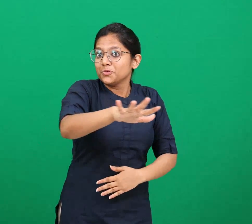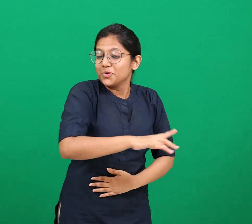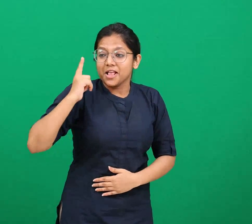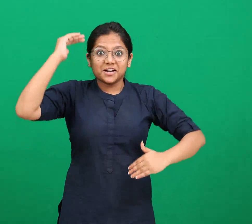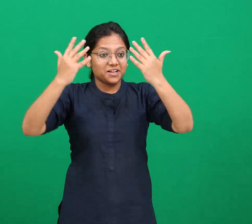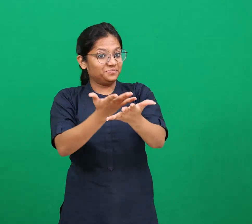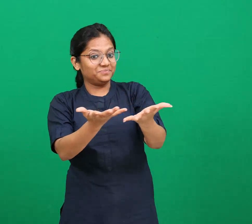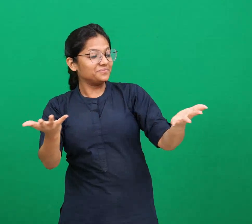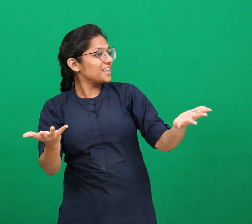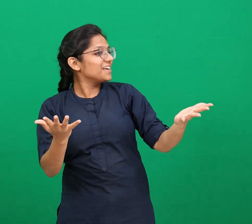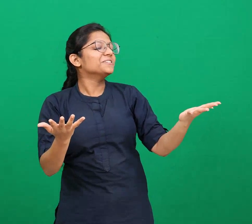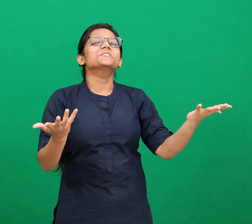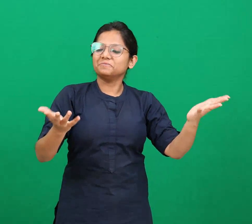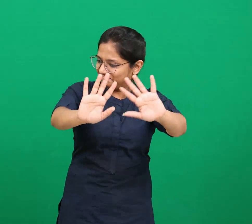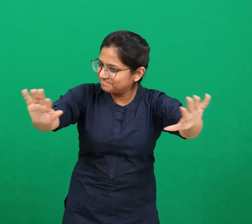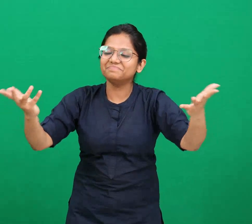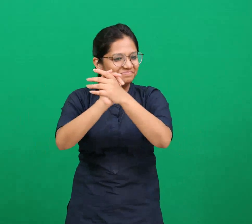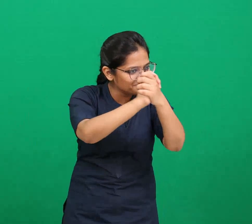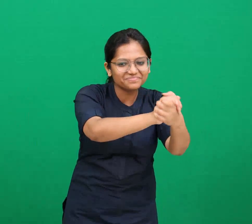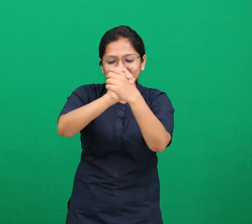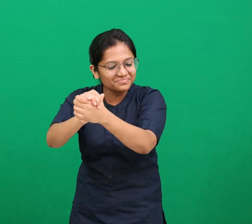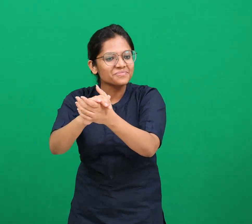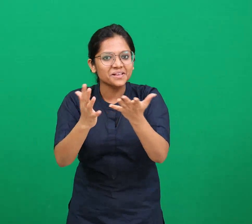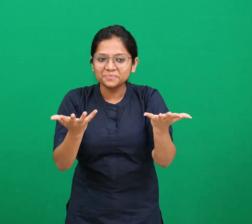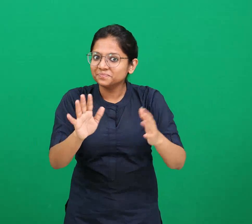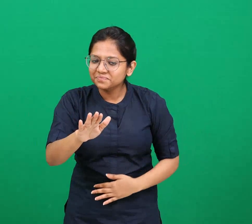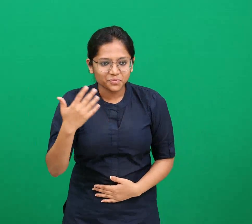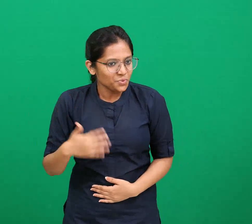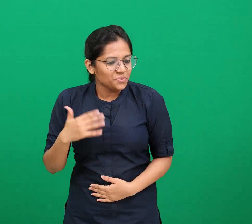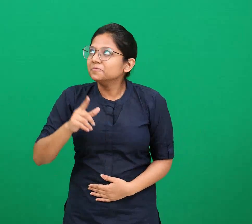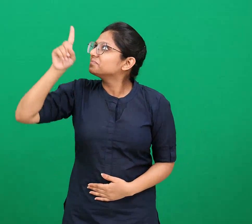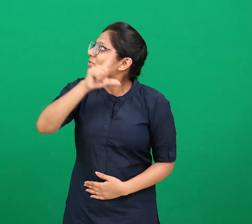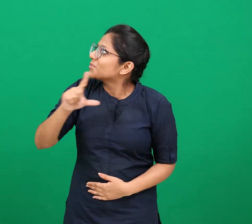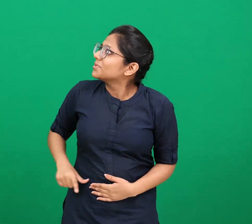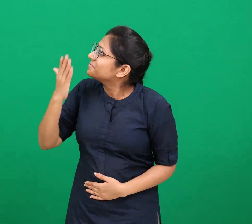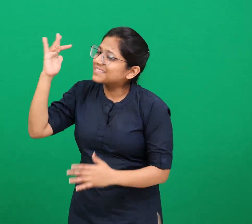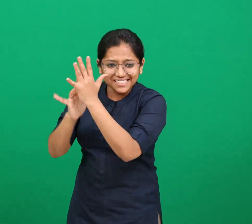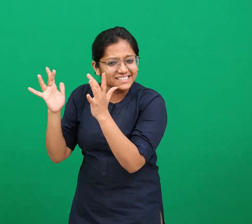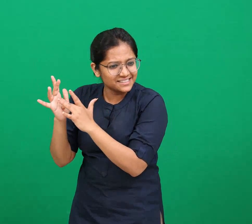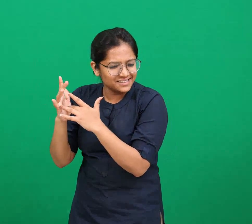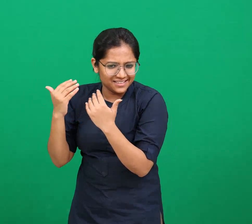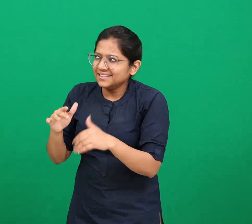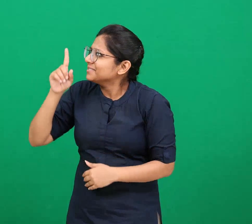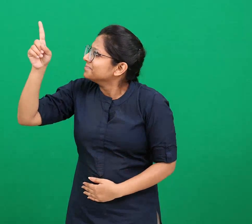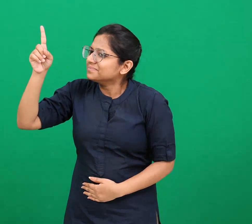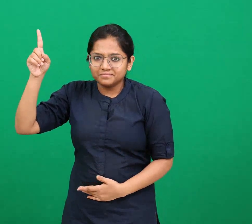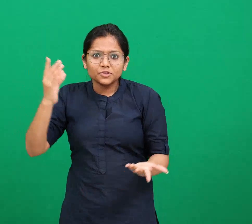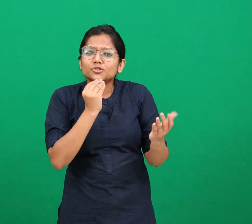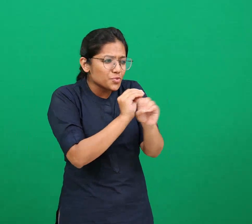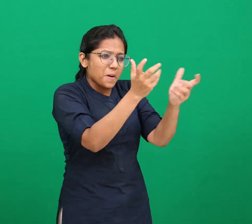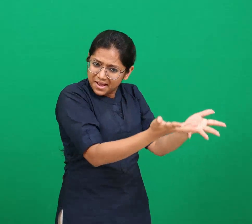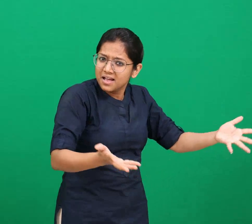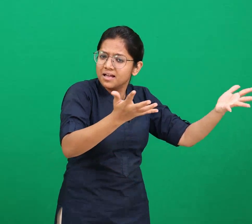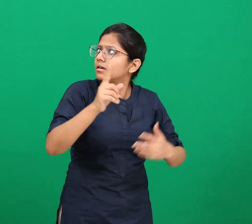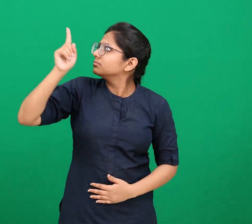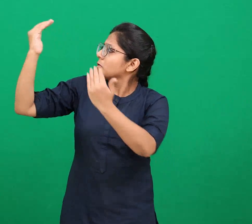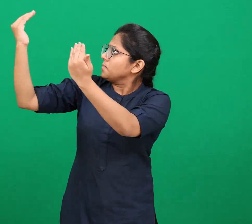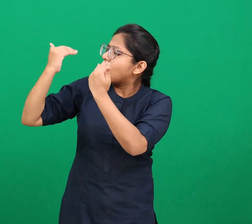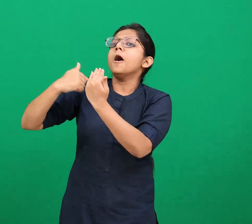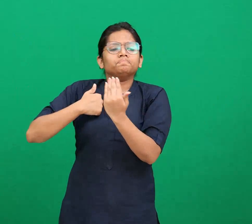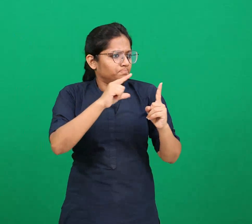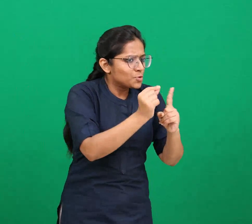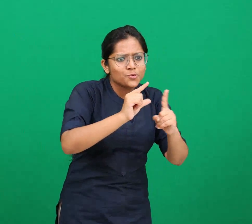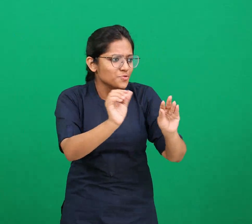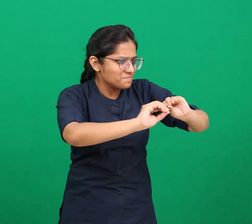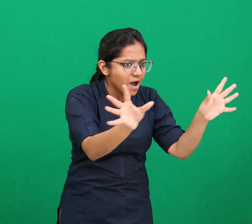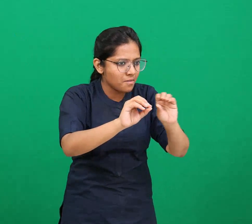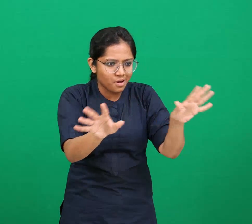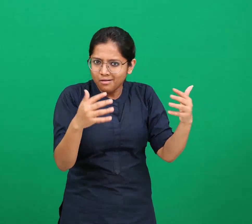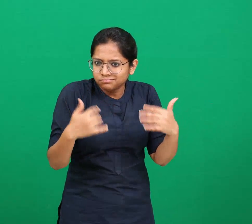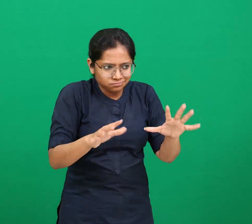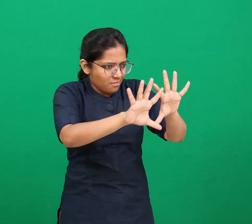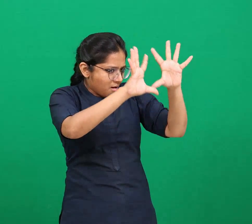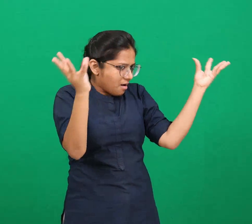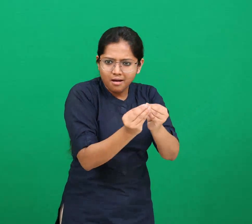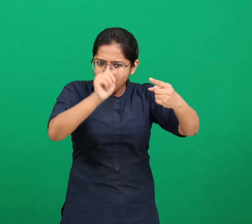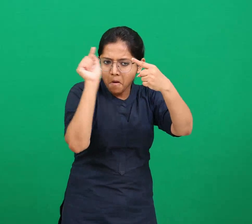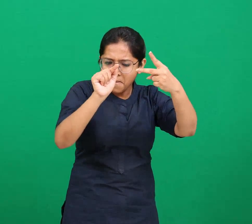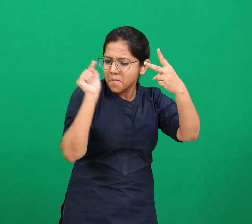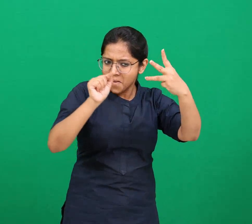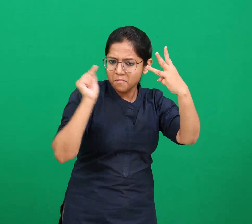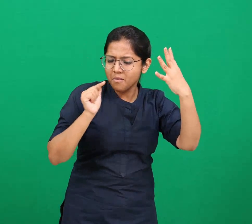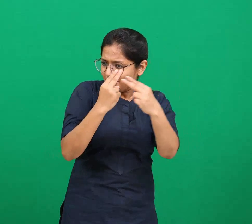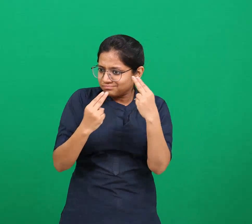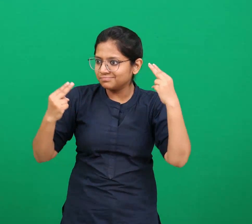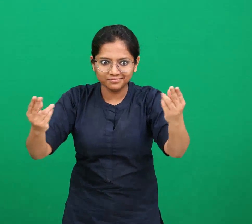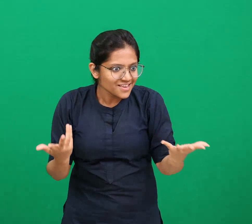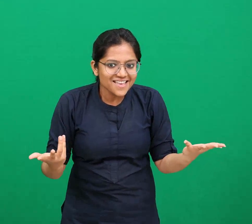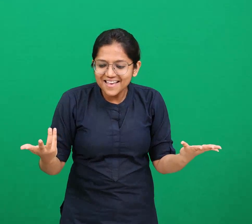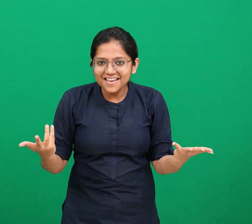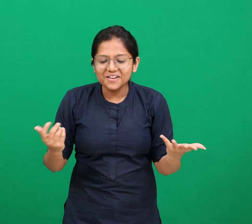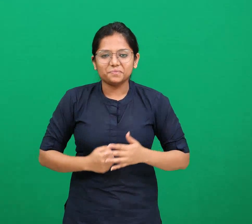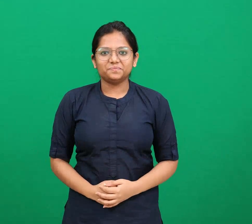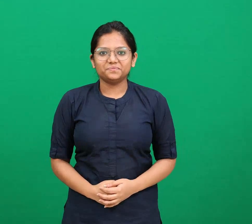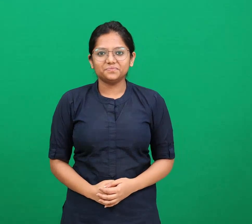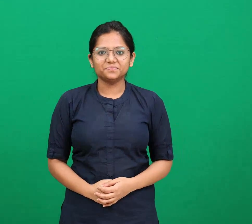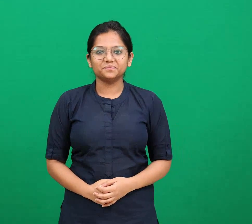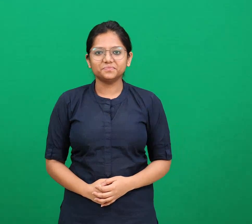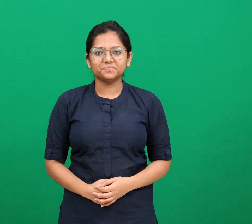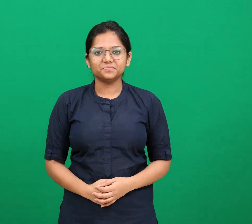Paul greeted them and recounted one by one the things that God had done among the Gentiles through his ministry.